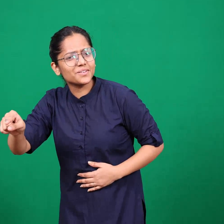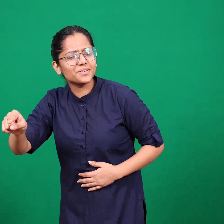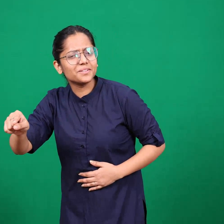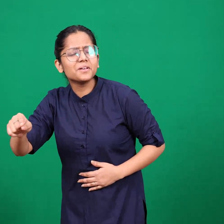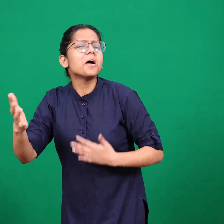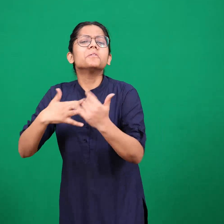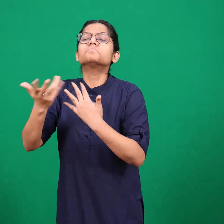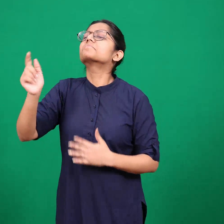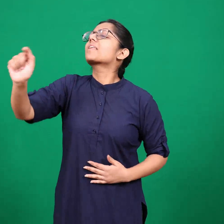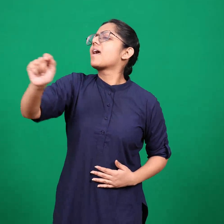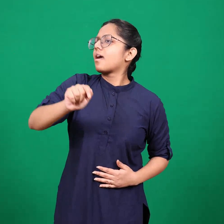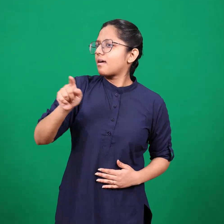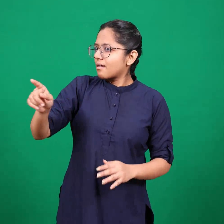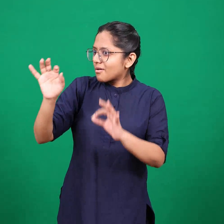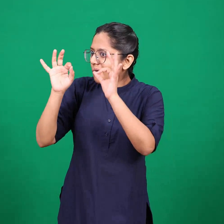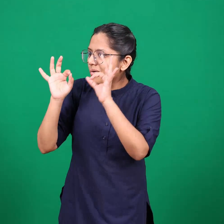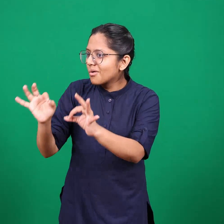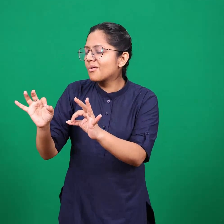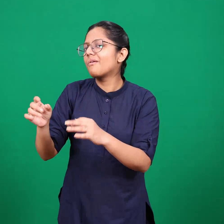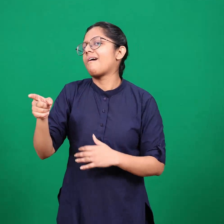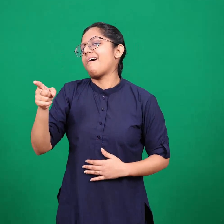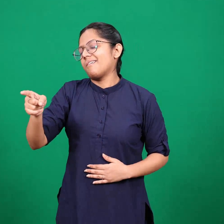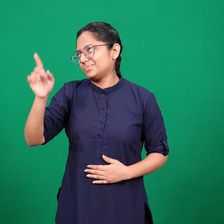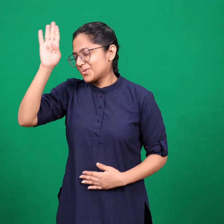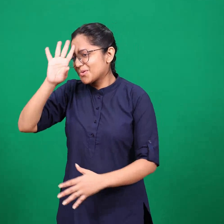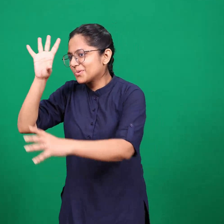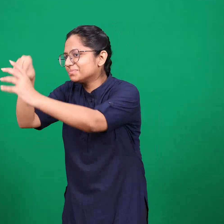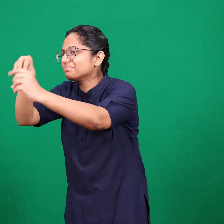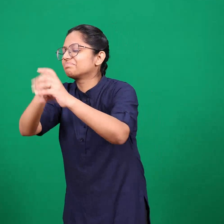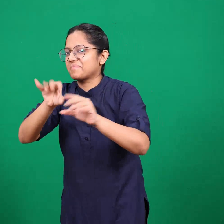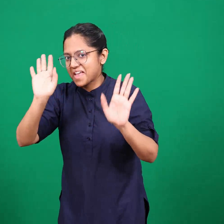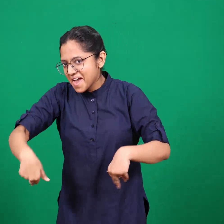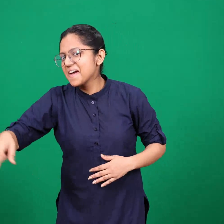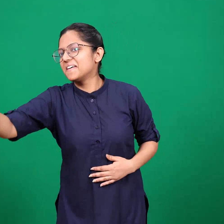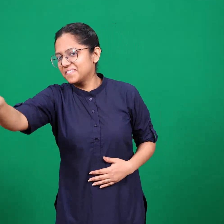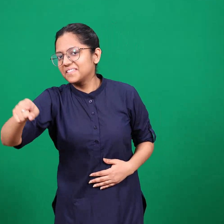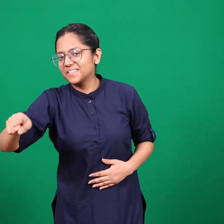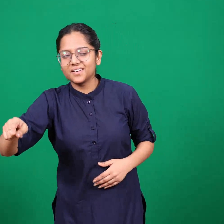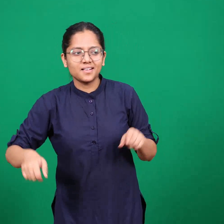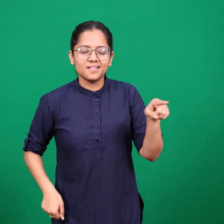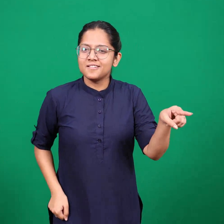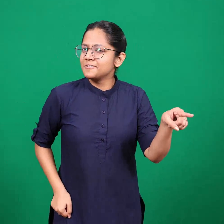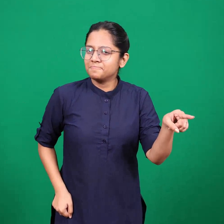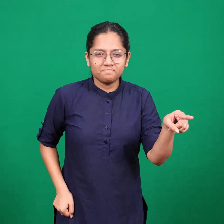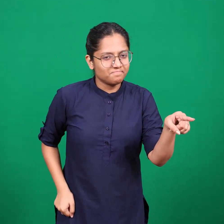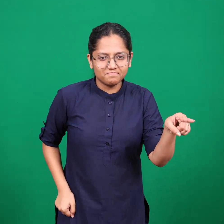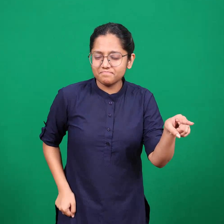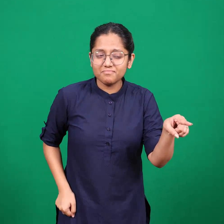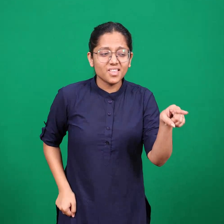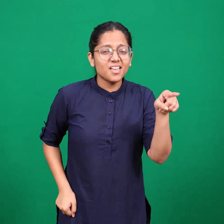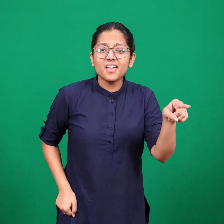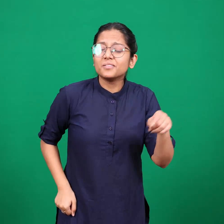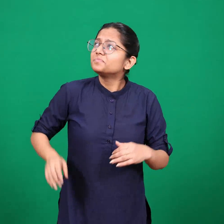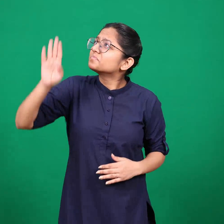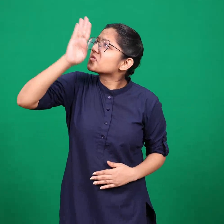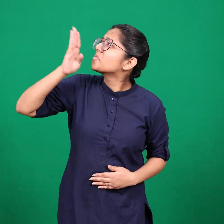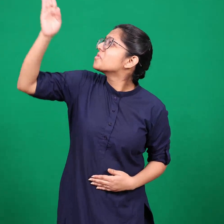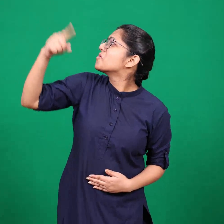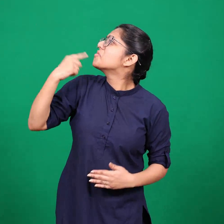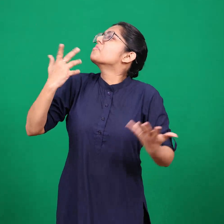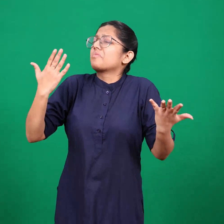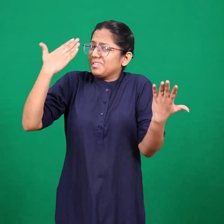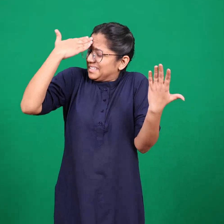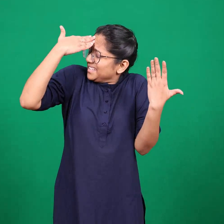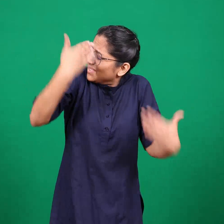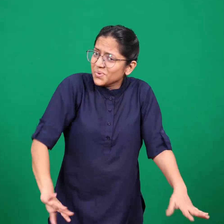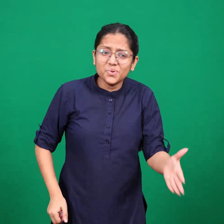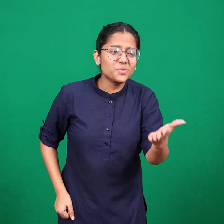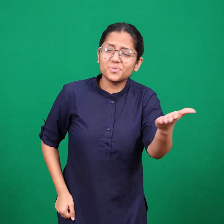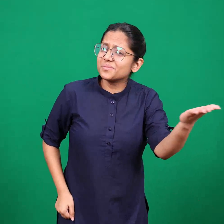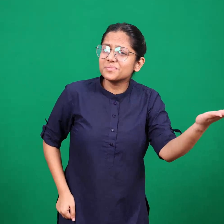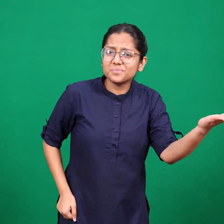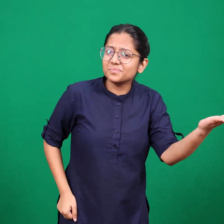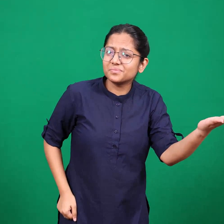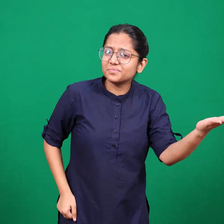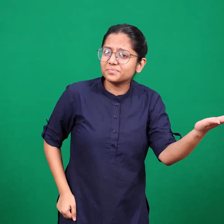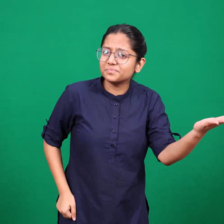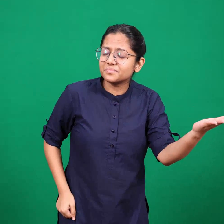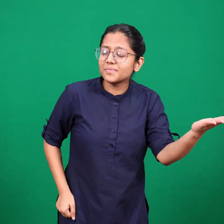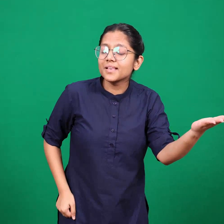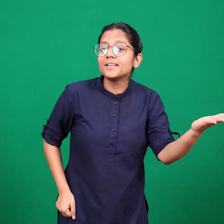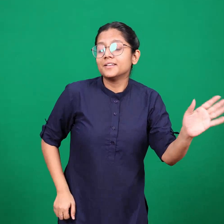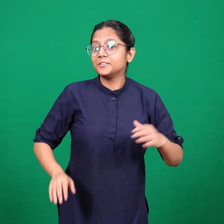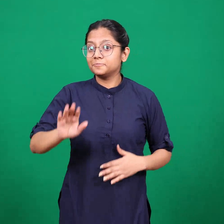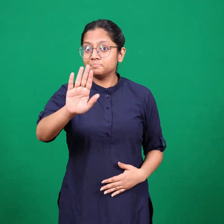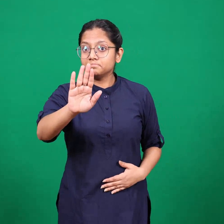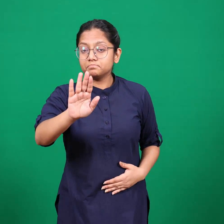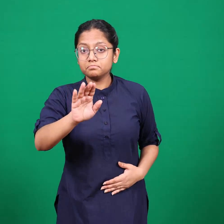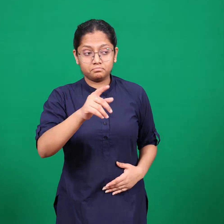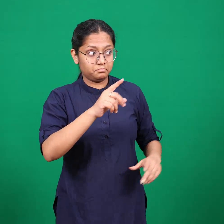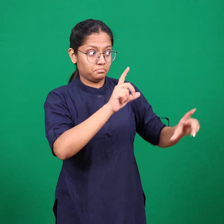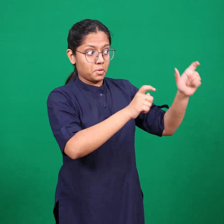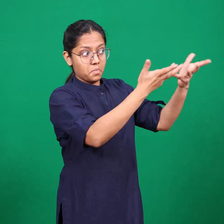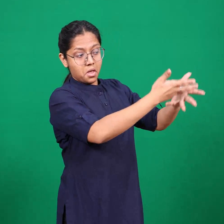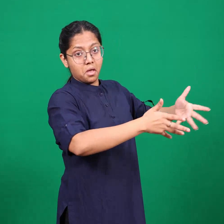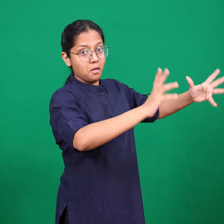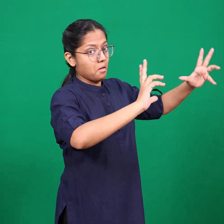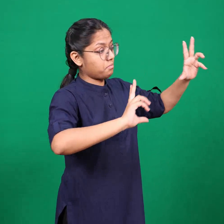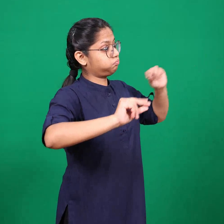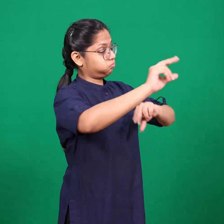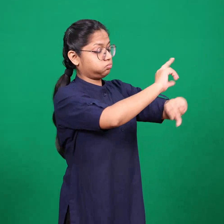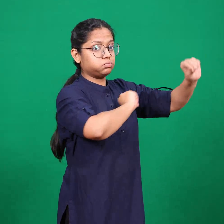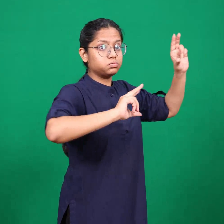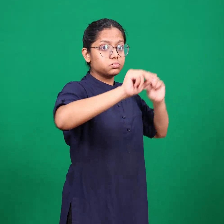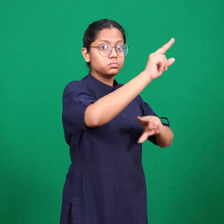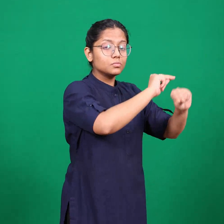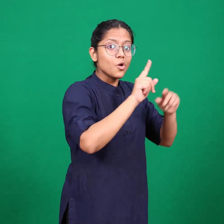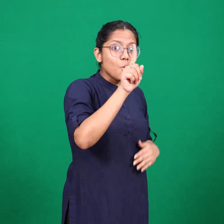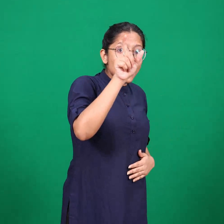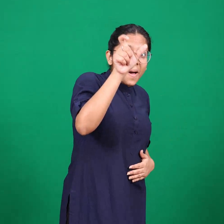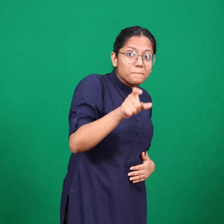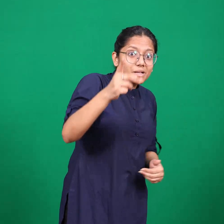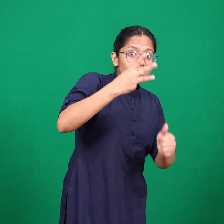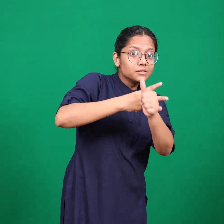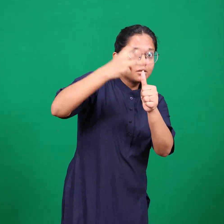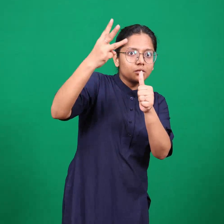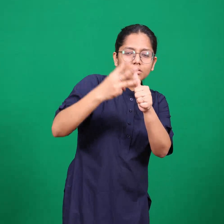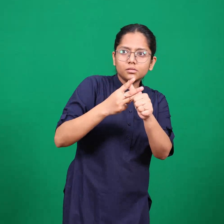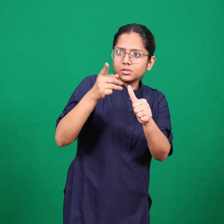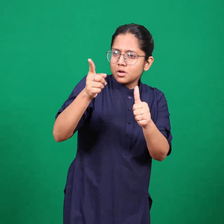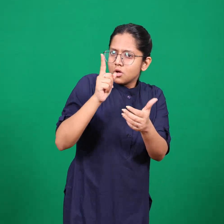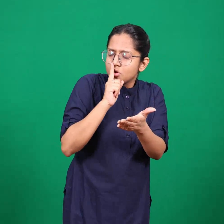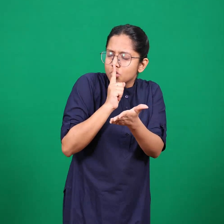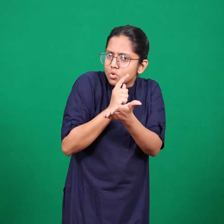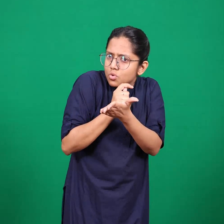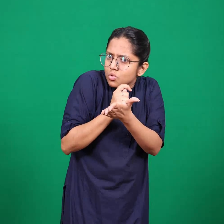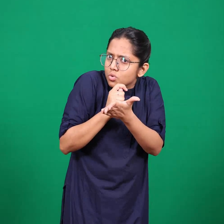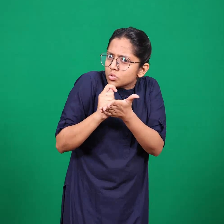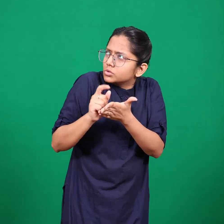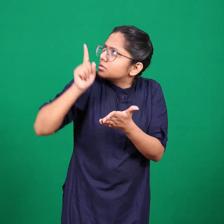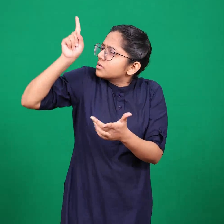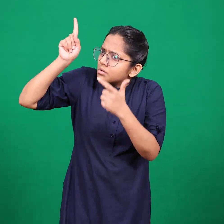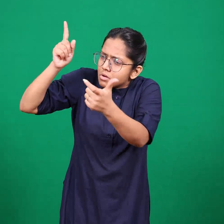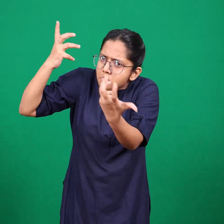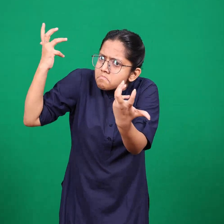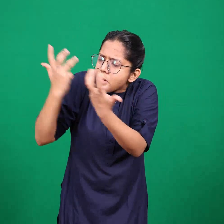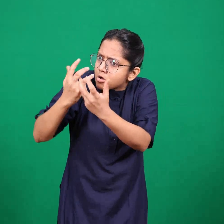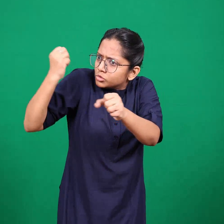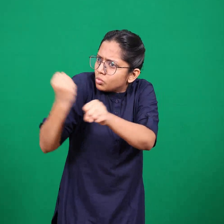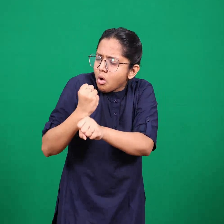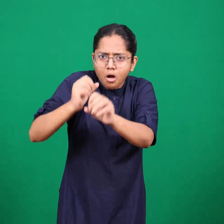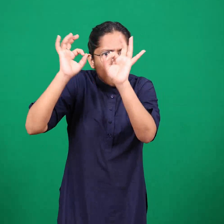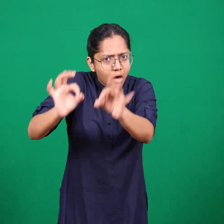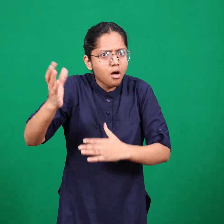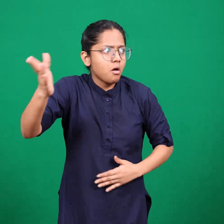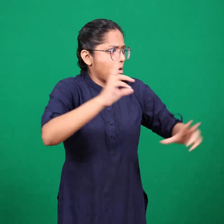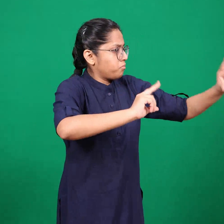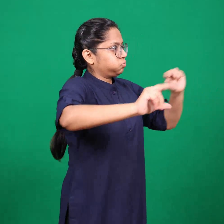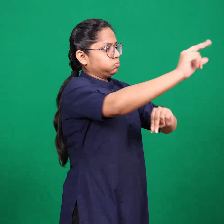Demetrius has received a good testimony from everyone, and from the truth itself.